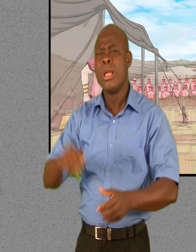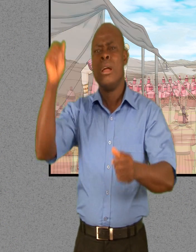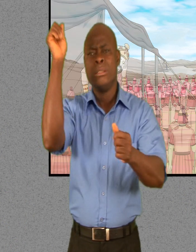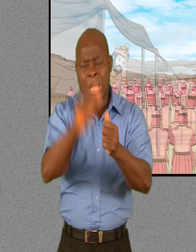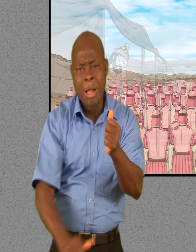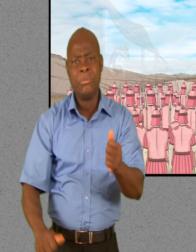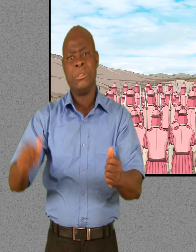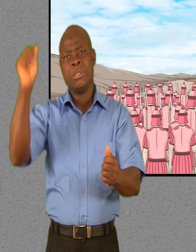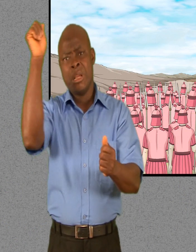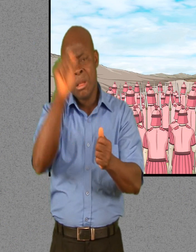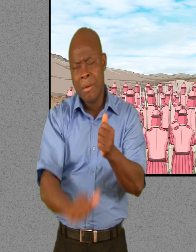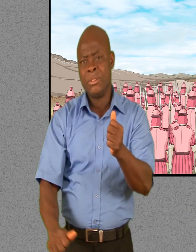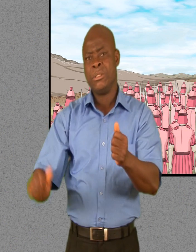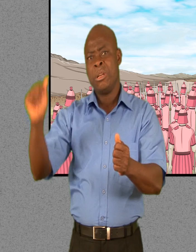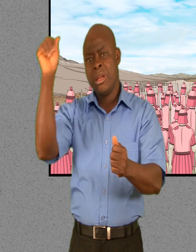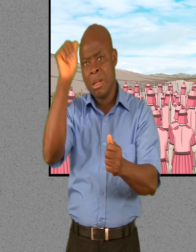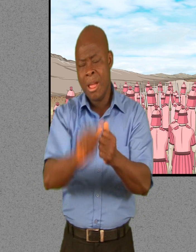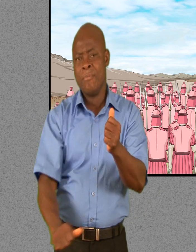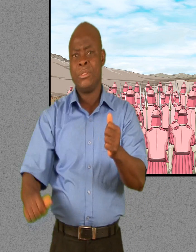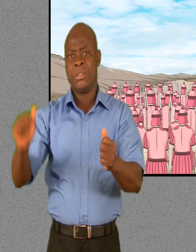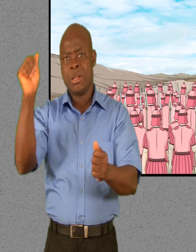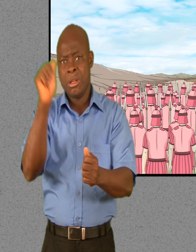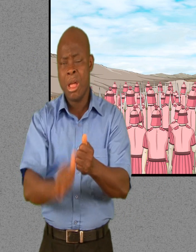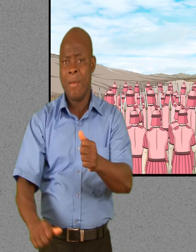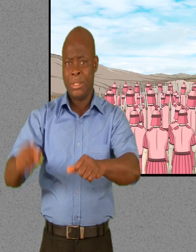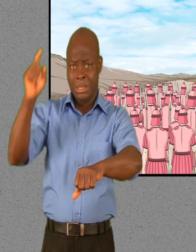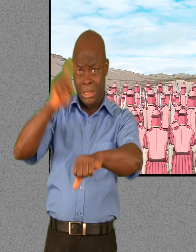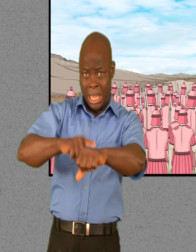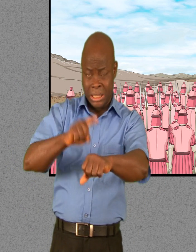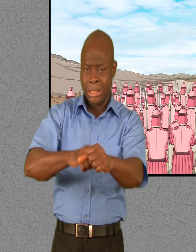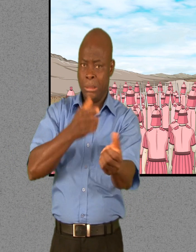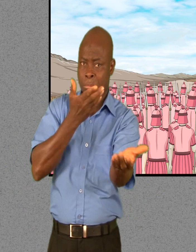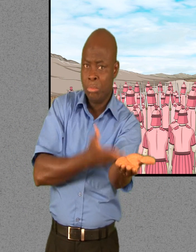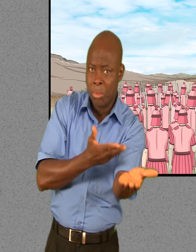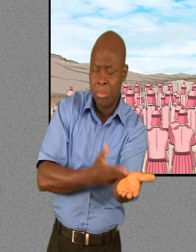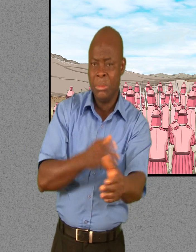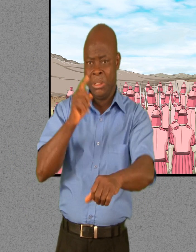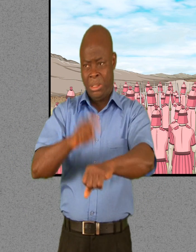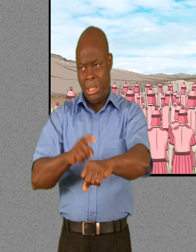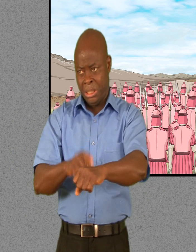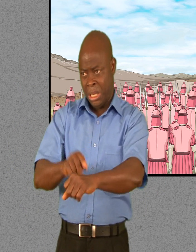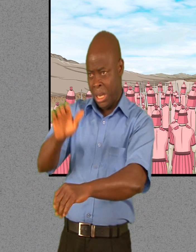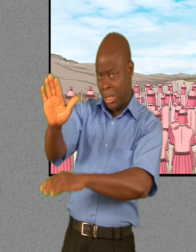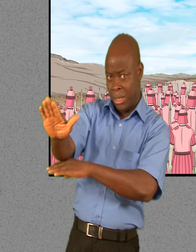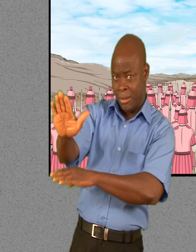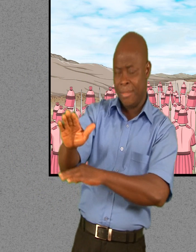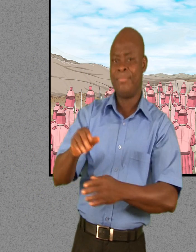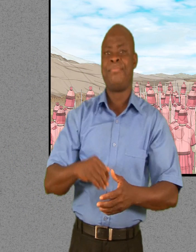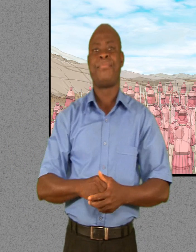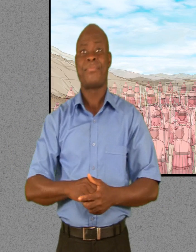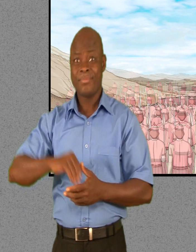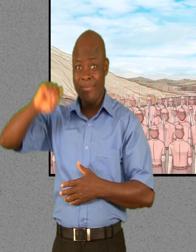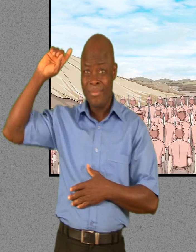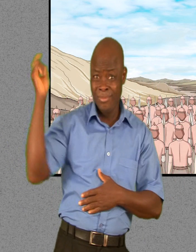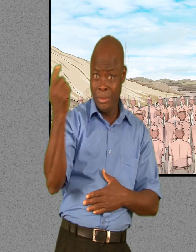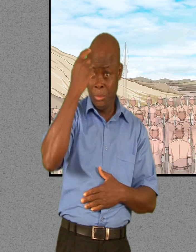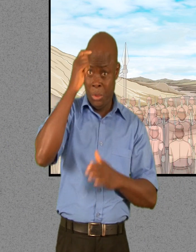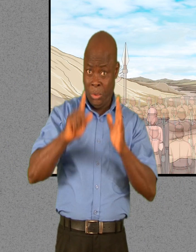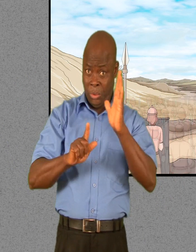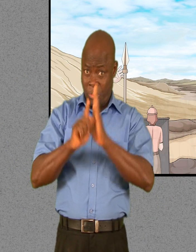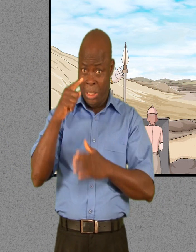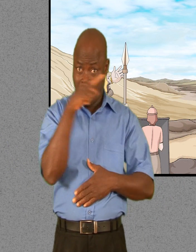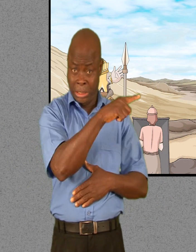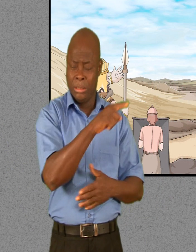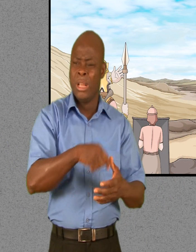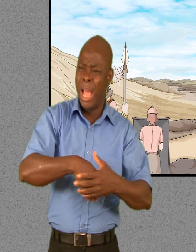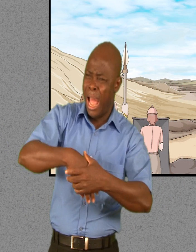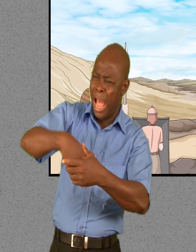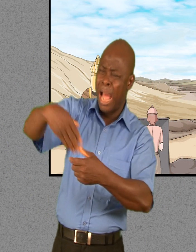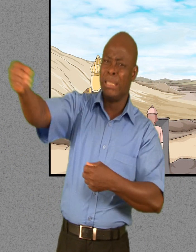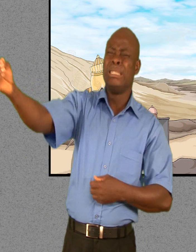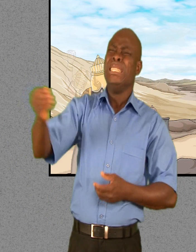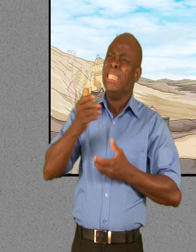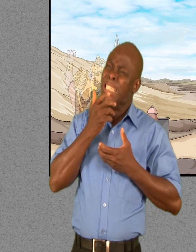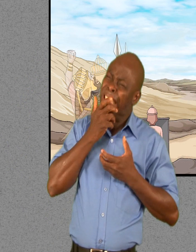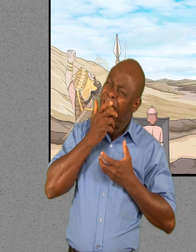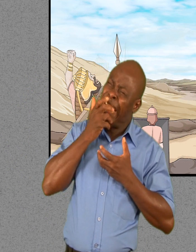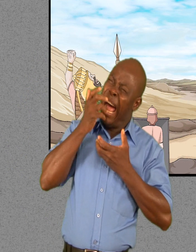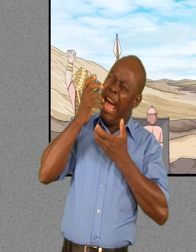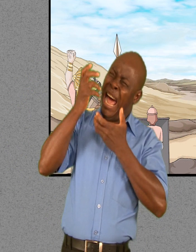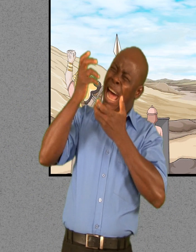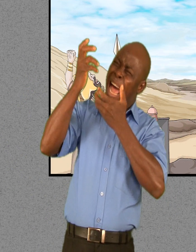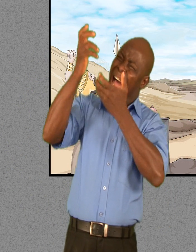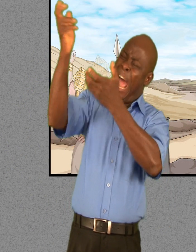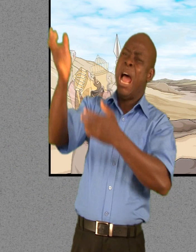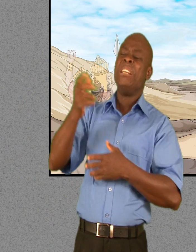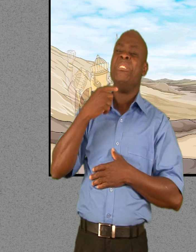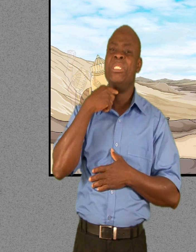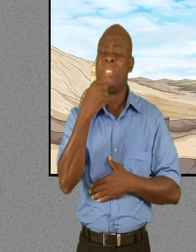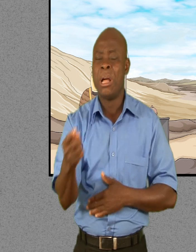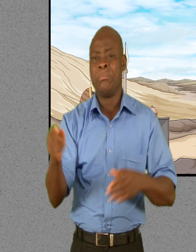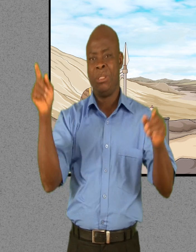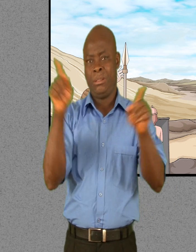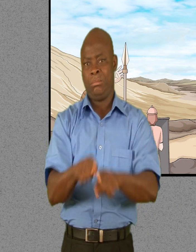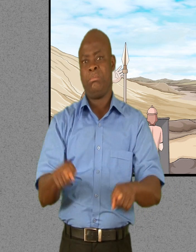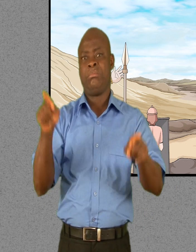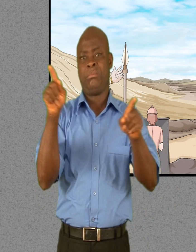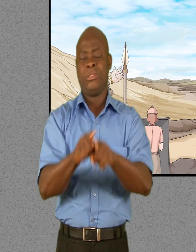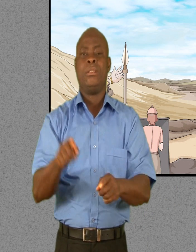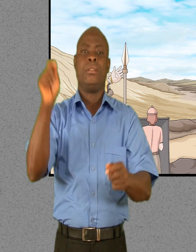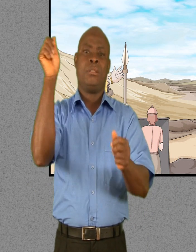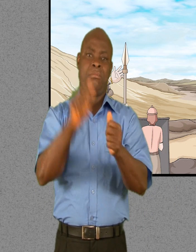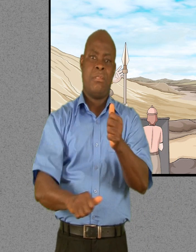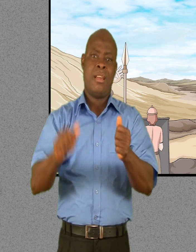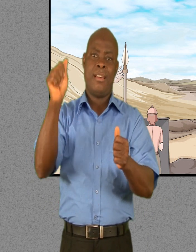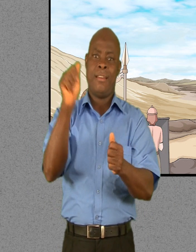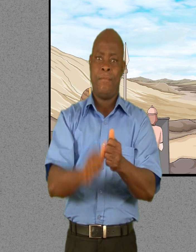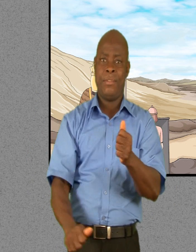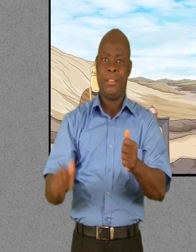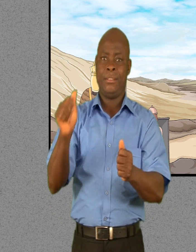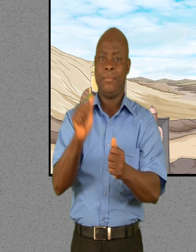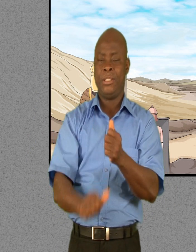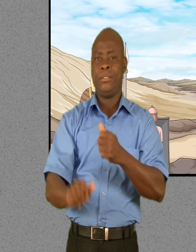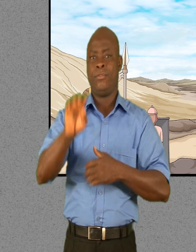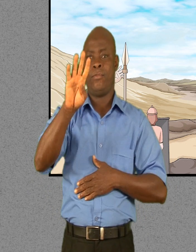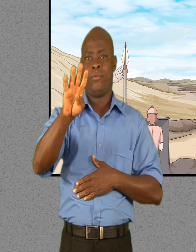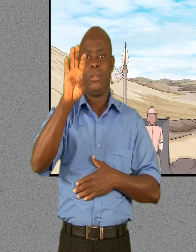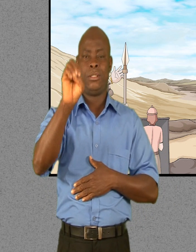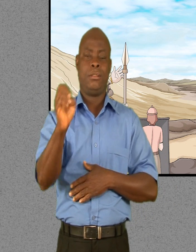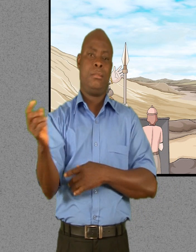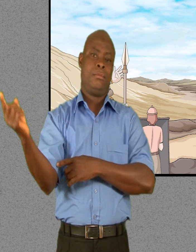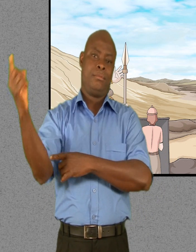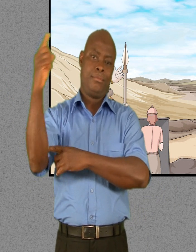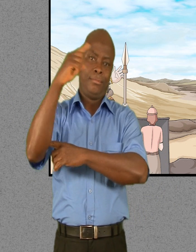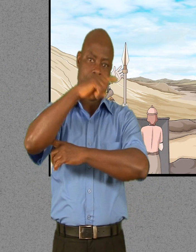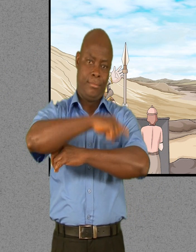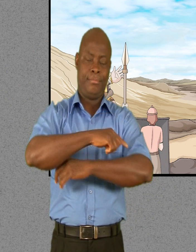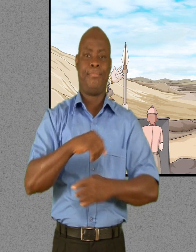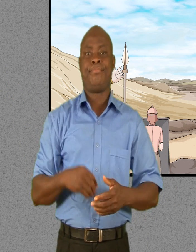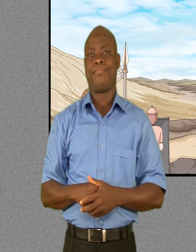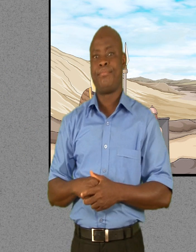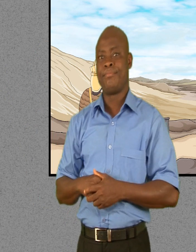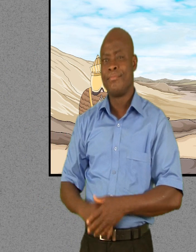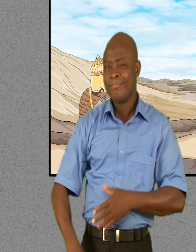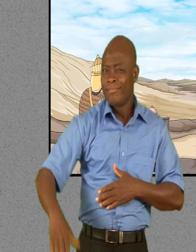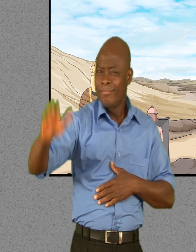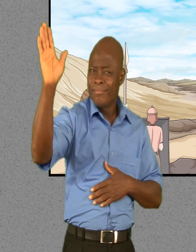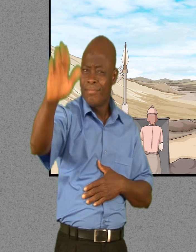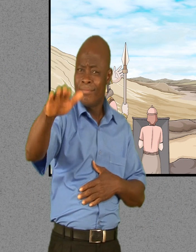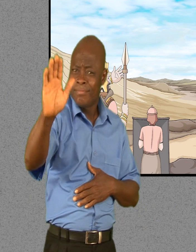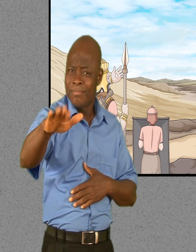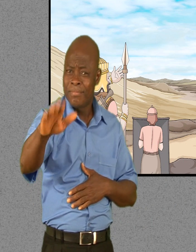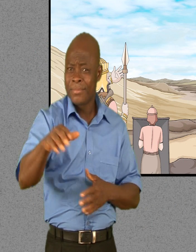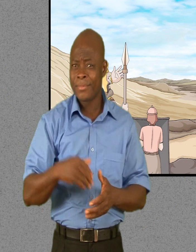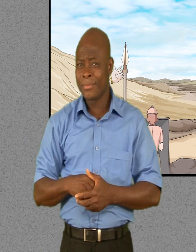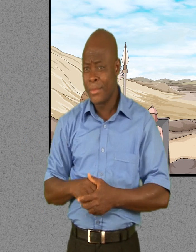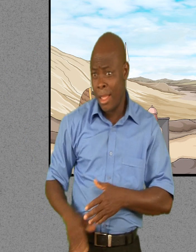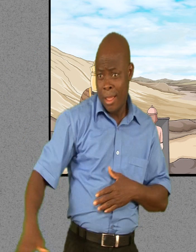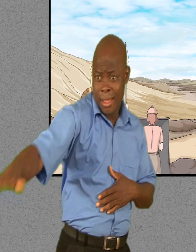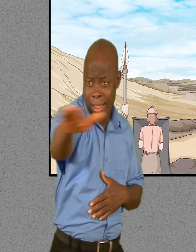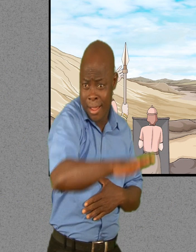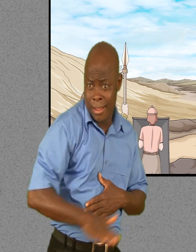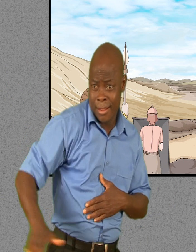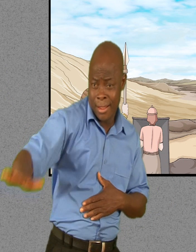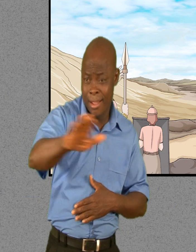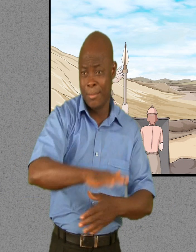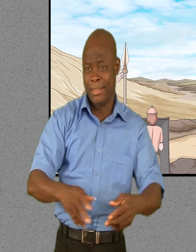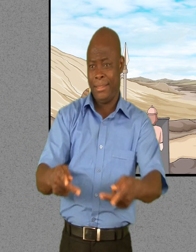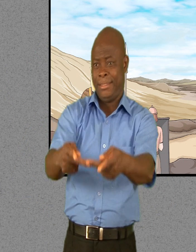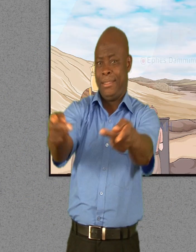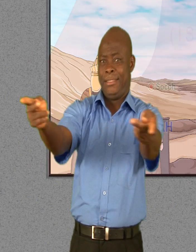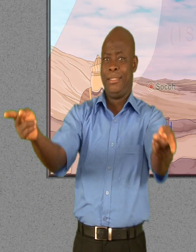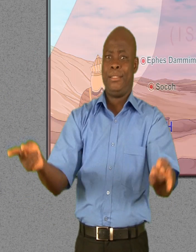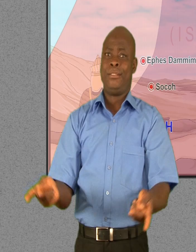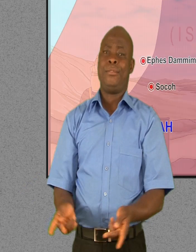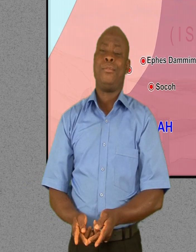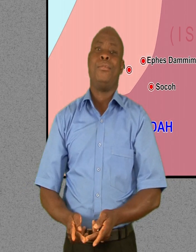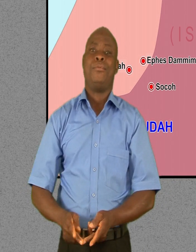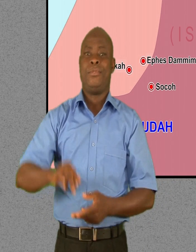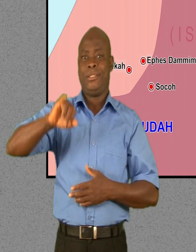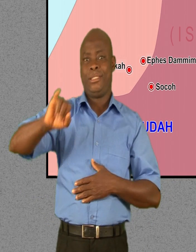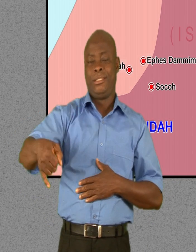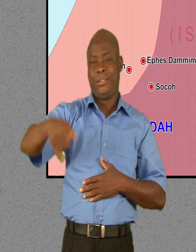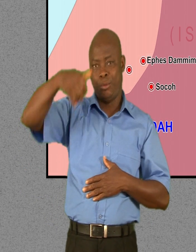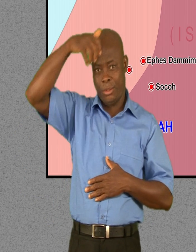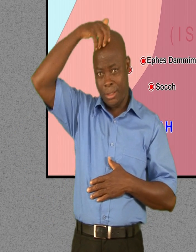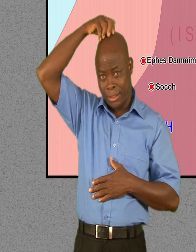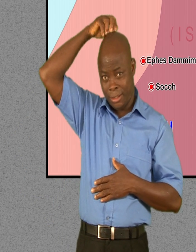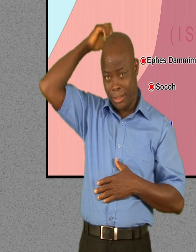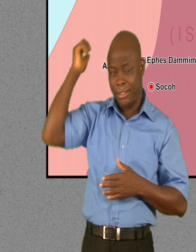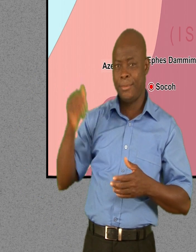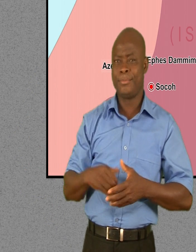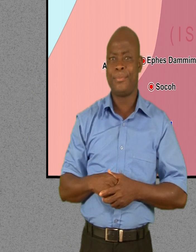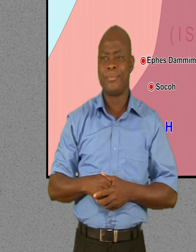On hearing the words of the Philistine, Saul and all the Israelites were dismayed and greatly afraid.